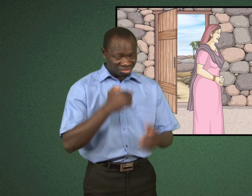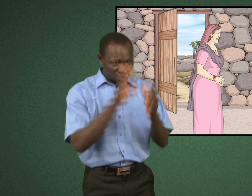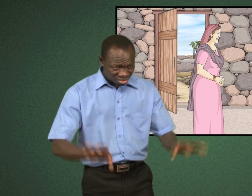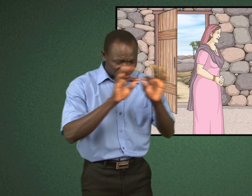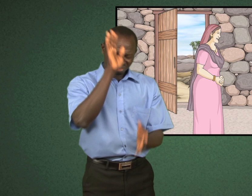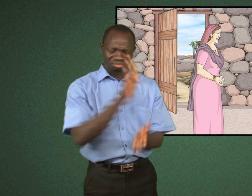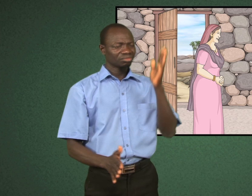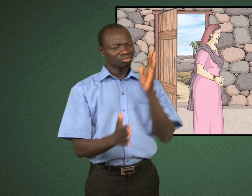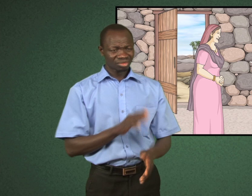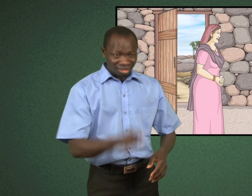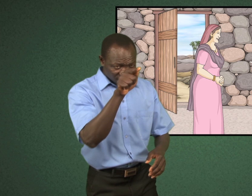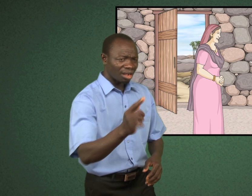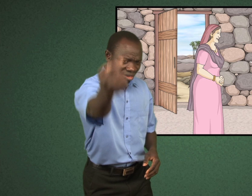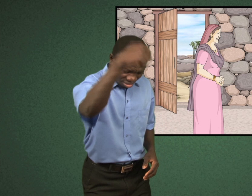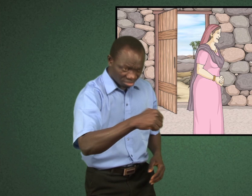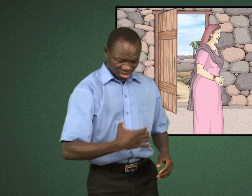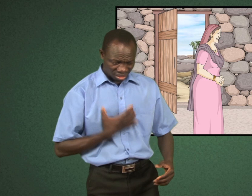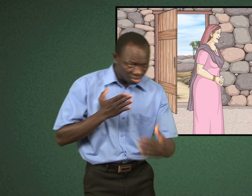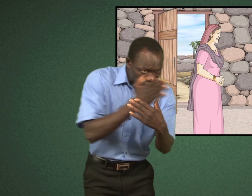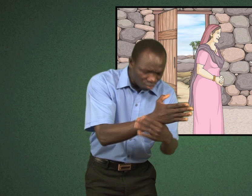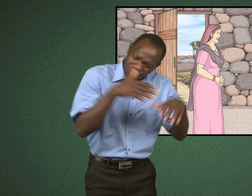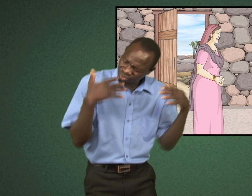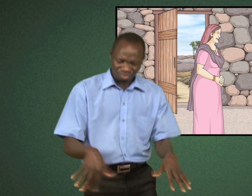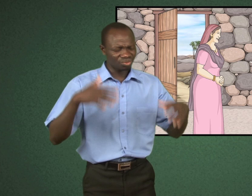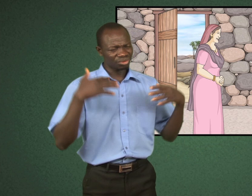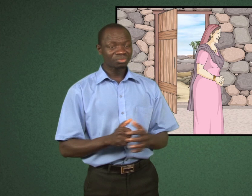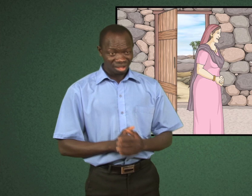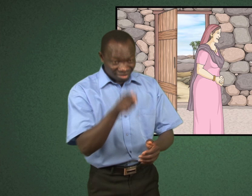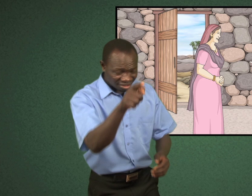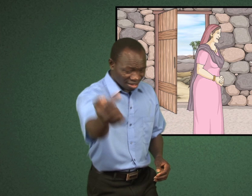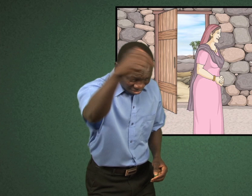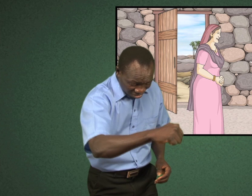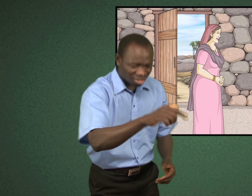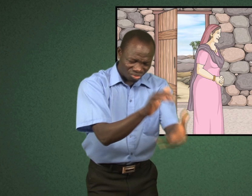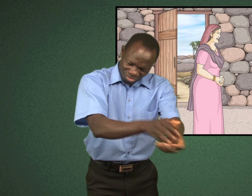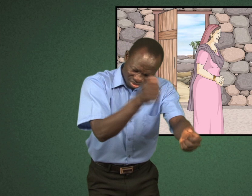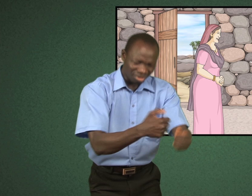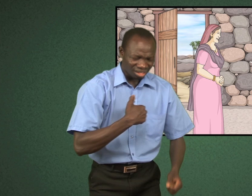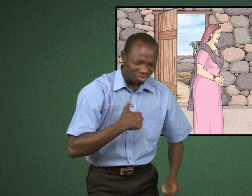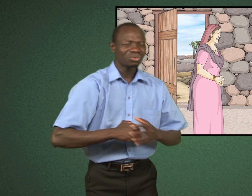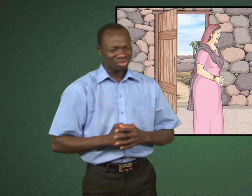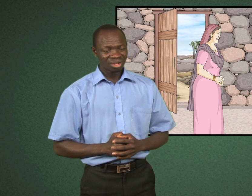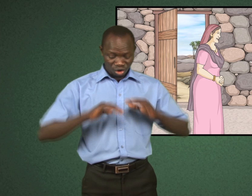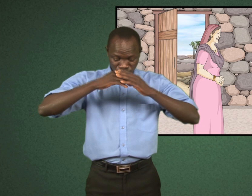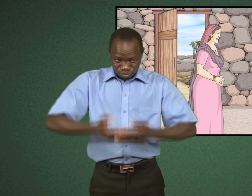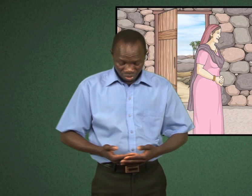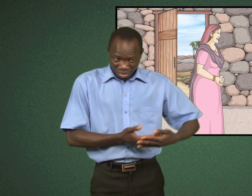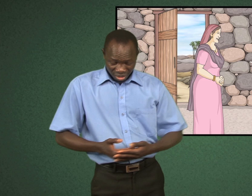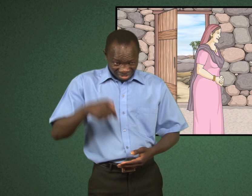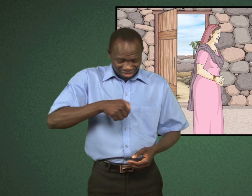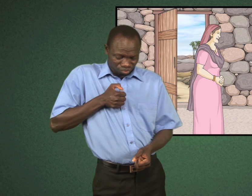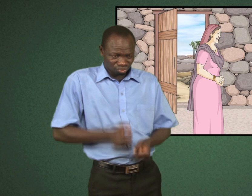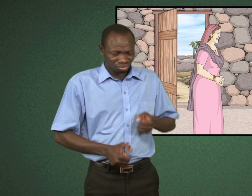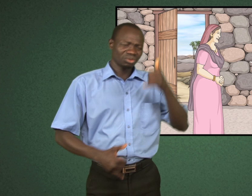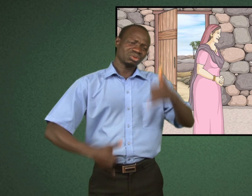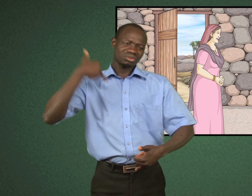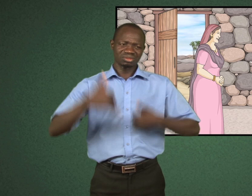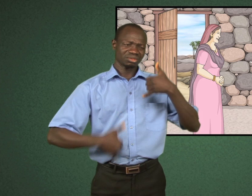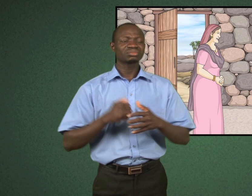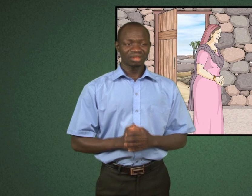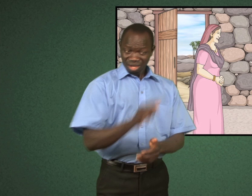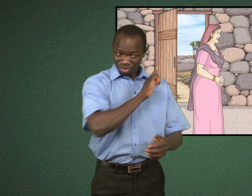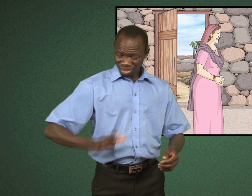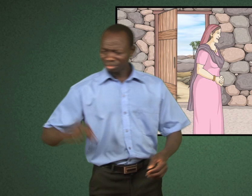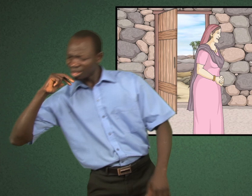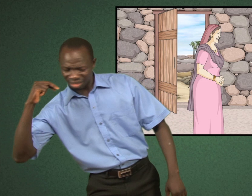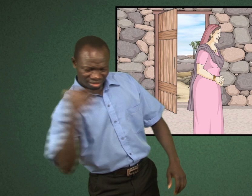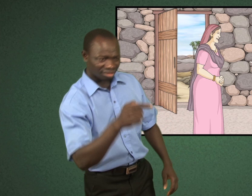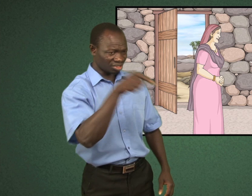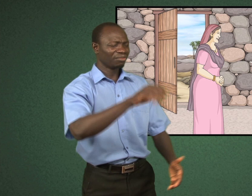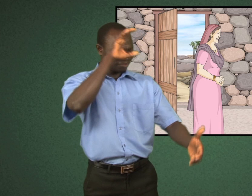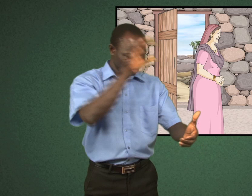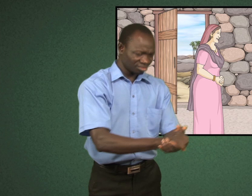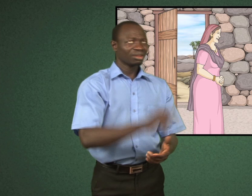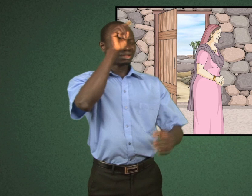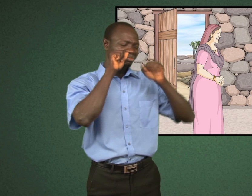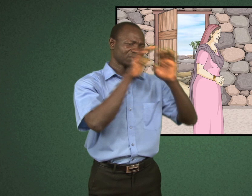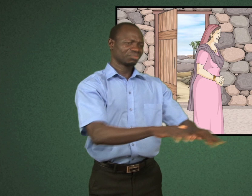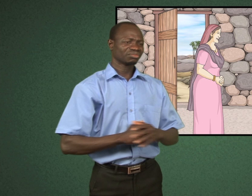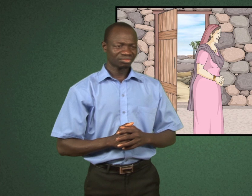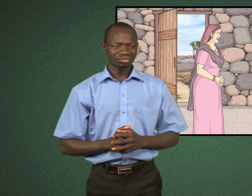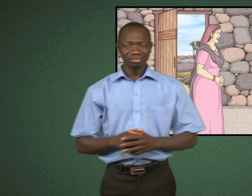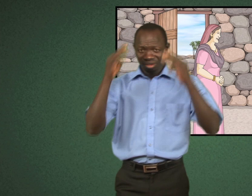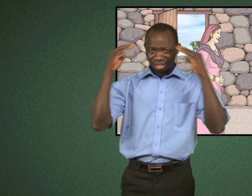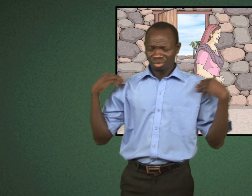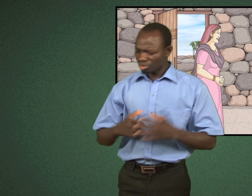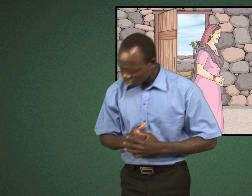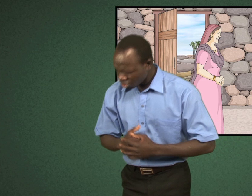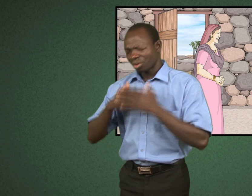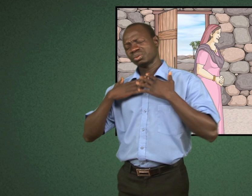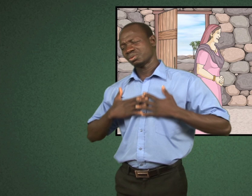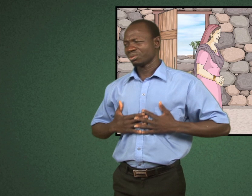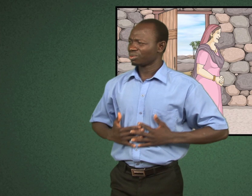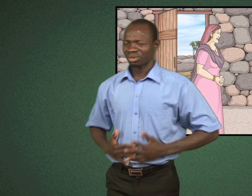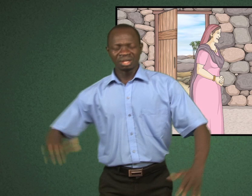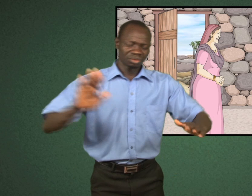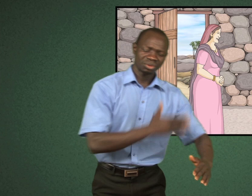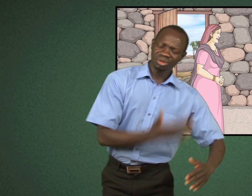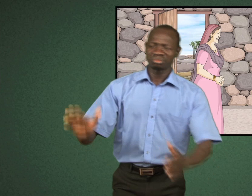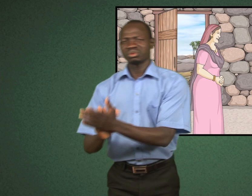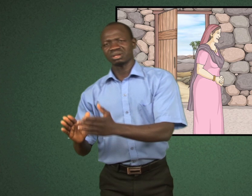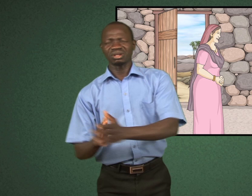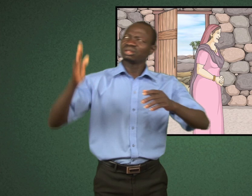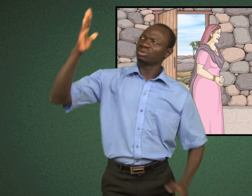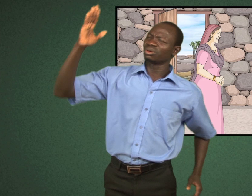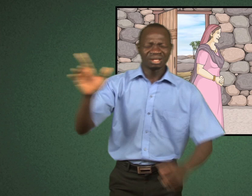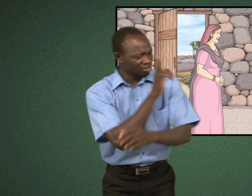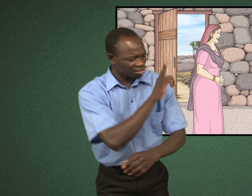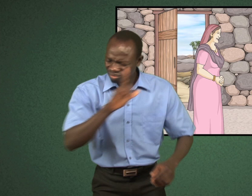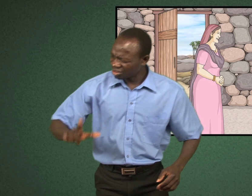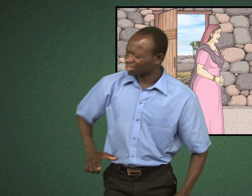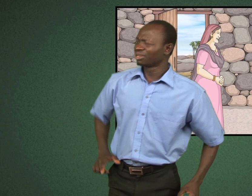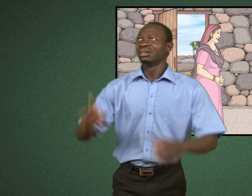For the Mighty One has done great things for me. Holy is His name. His mercy extends to those who fear Him, from generation to generation. He has performed mighty deeds with His arm; He has scattered those who are proud in the thoughts of their hearts.